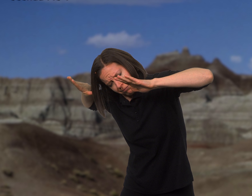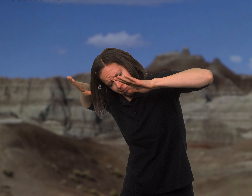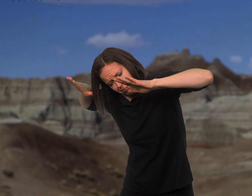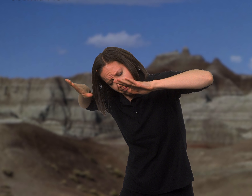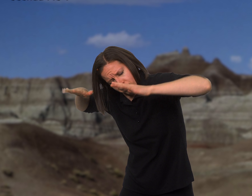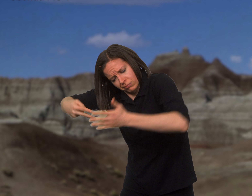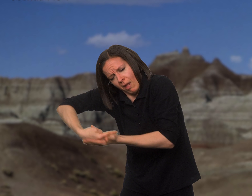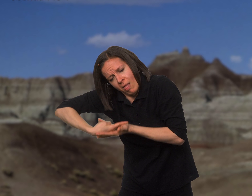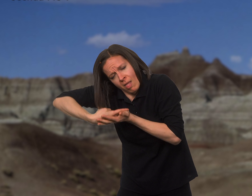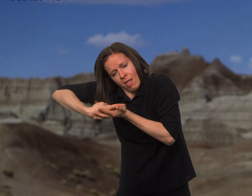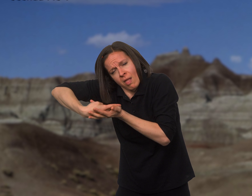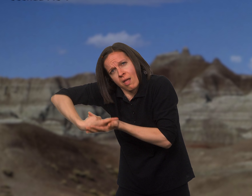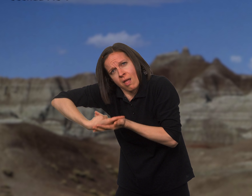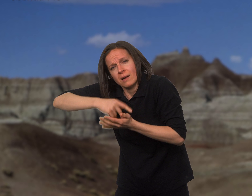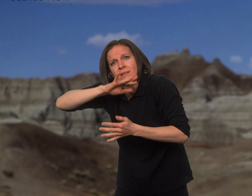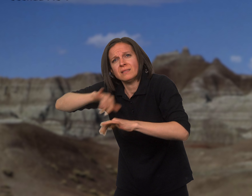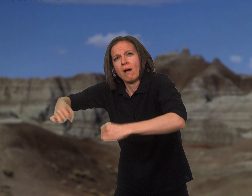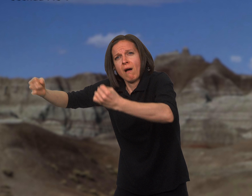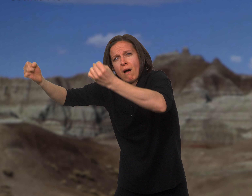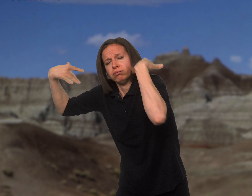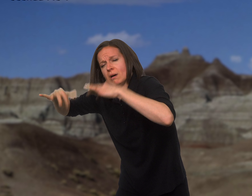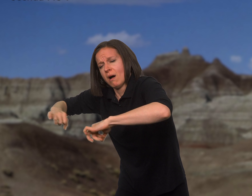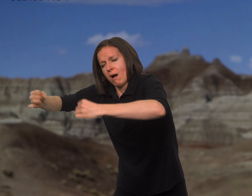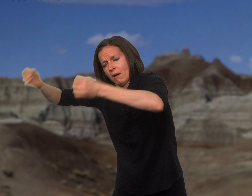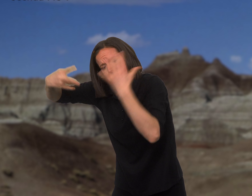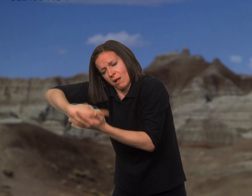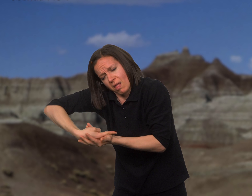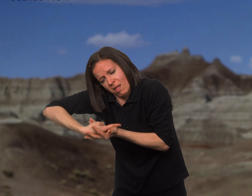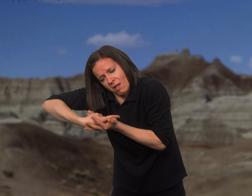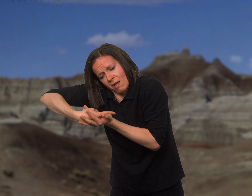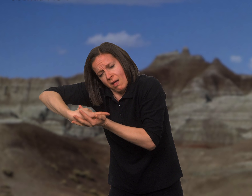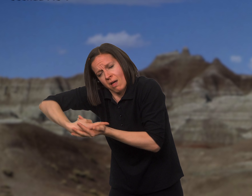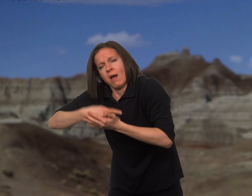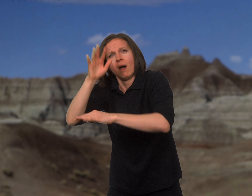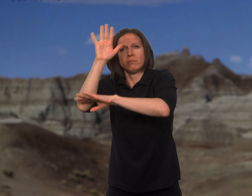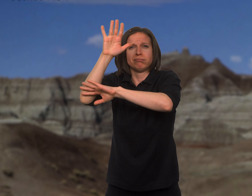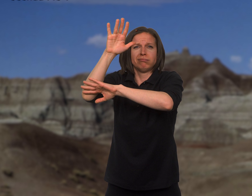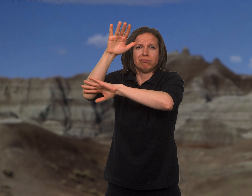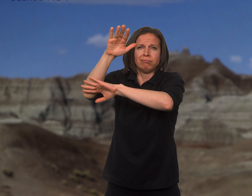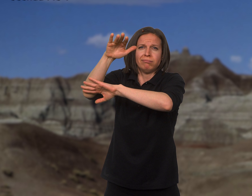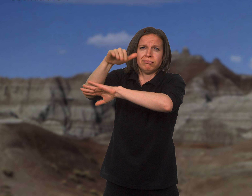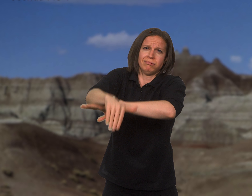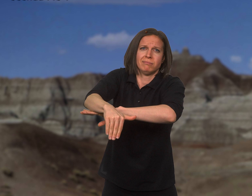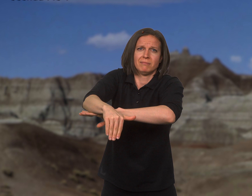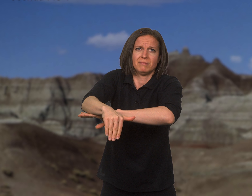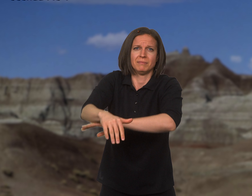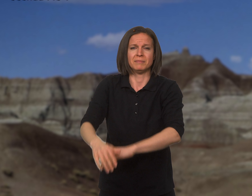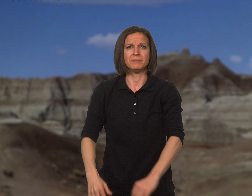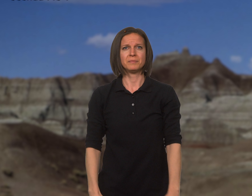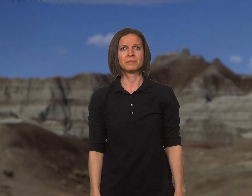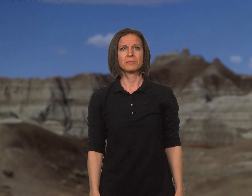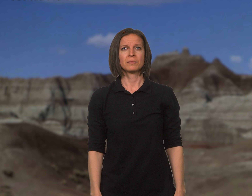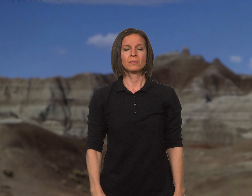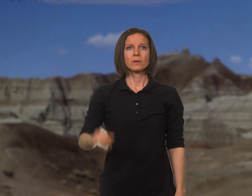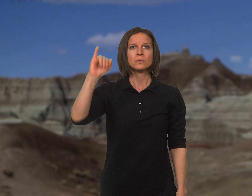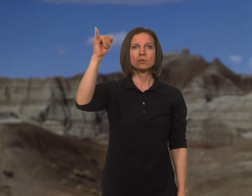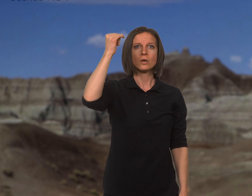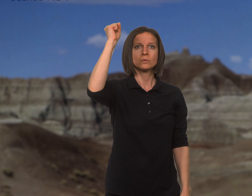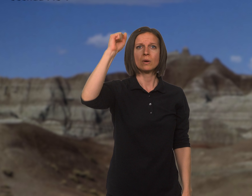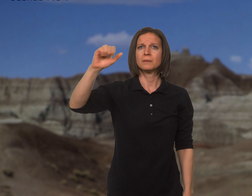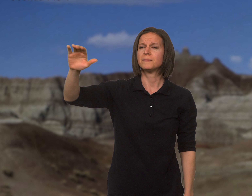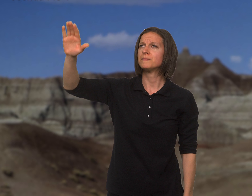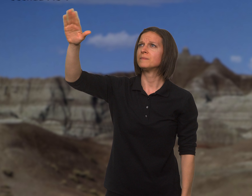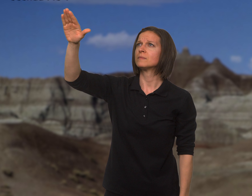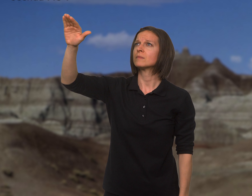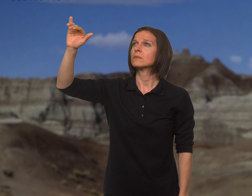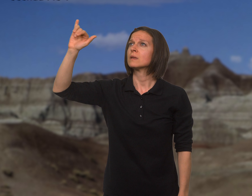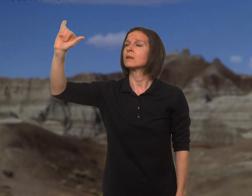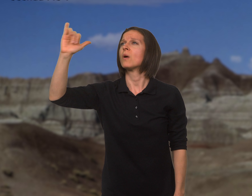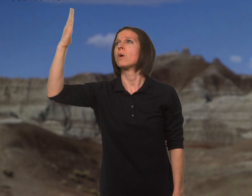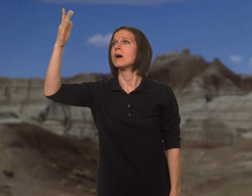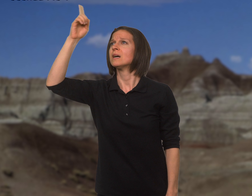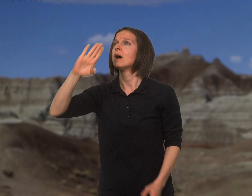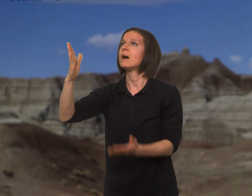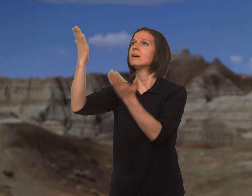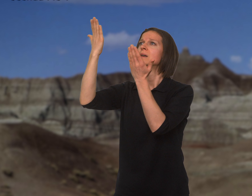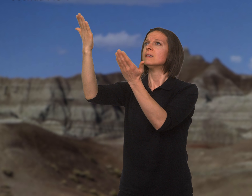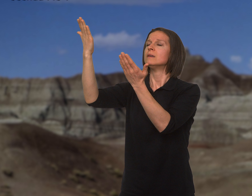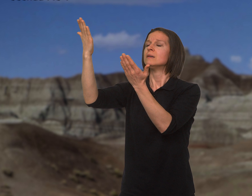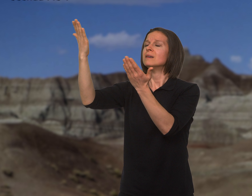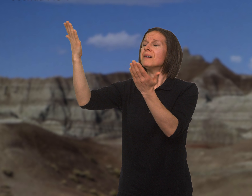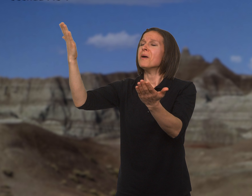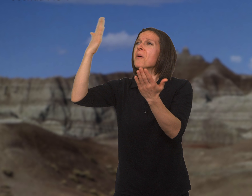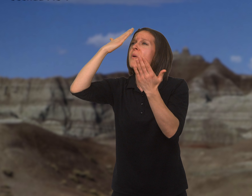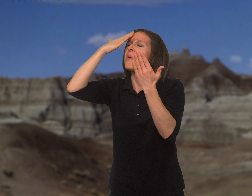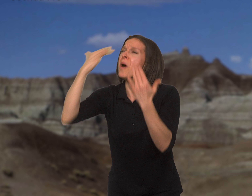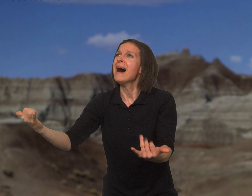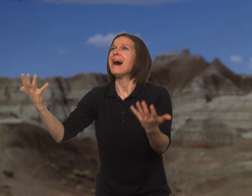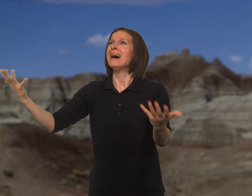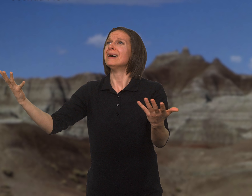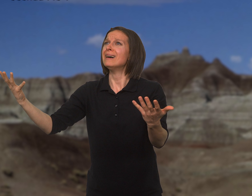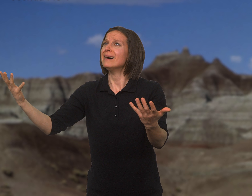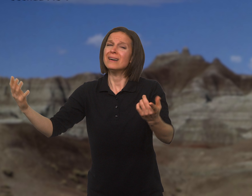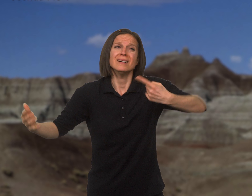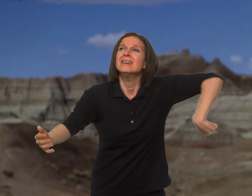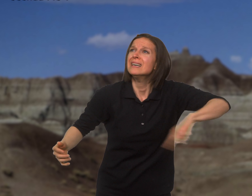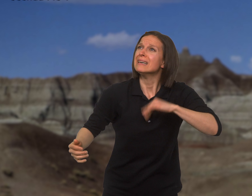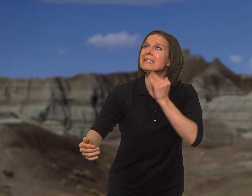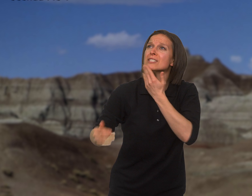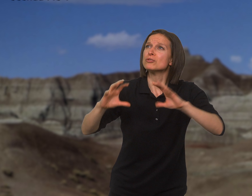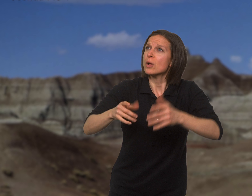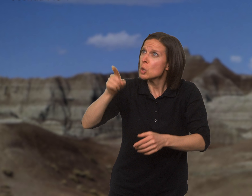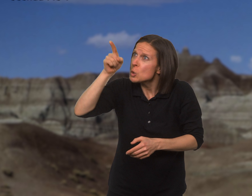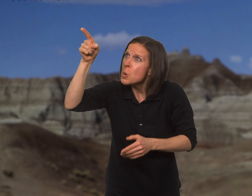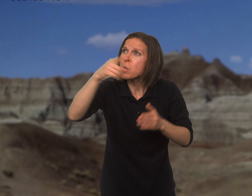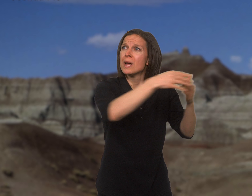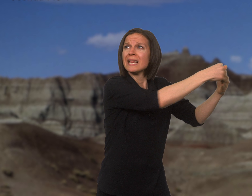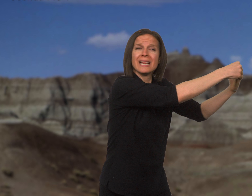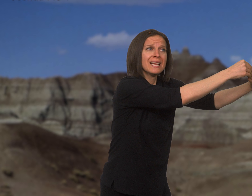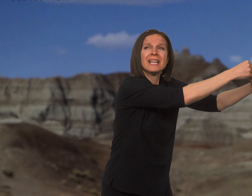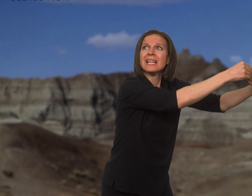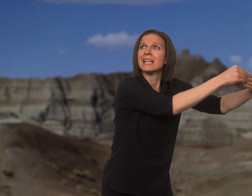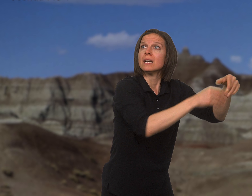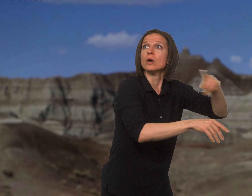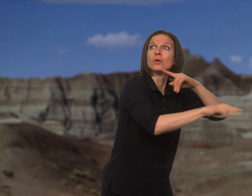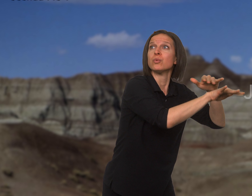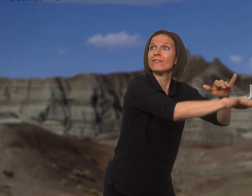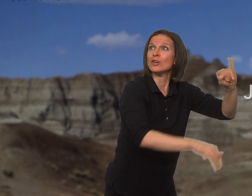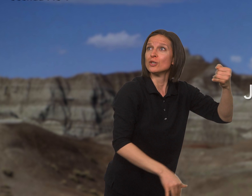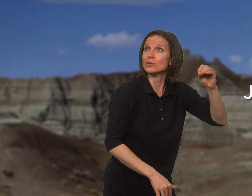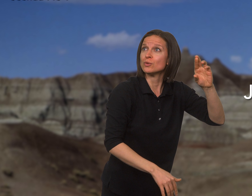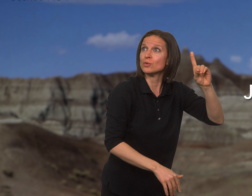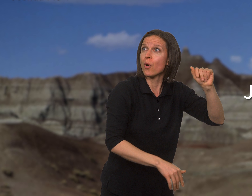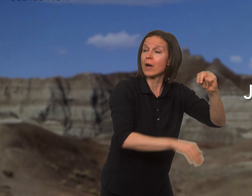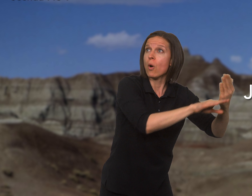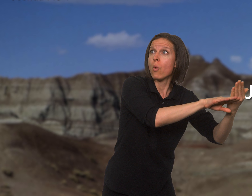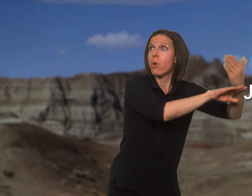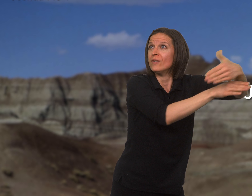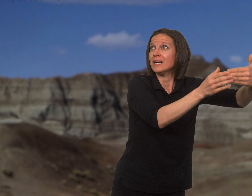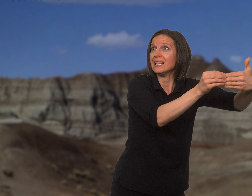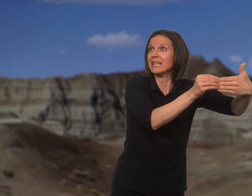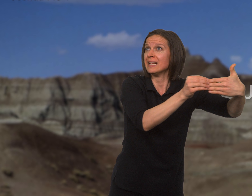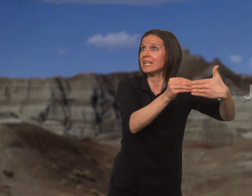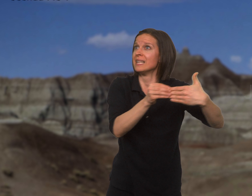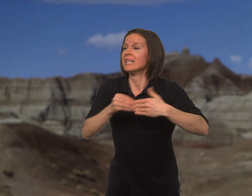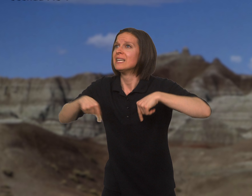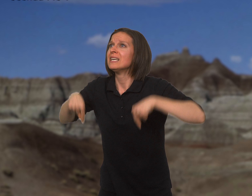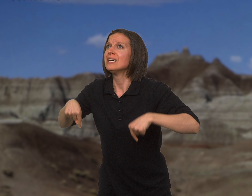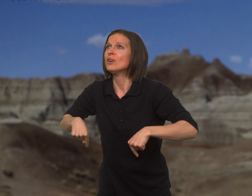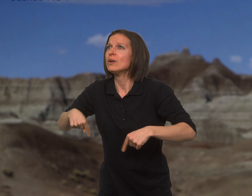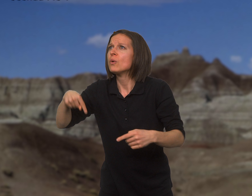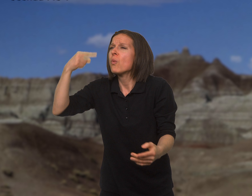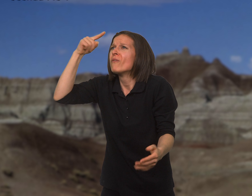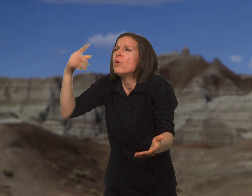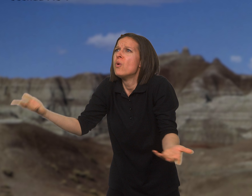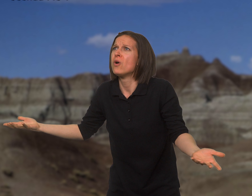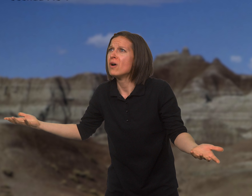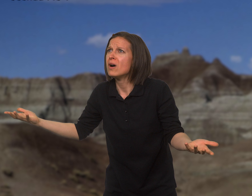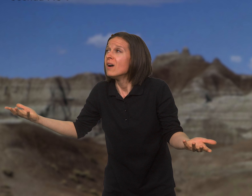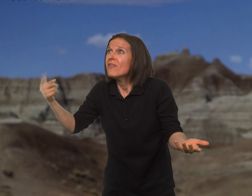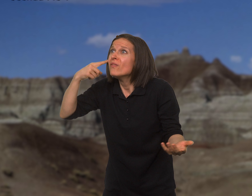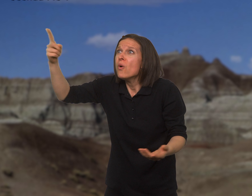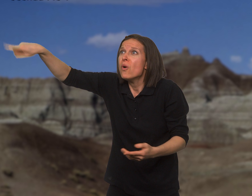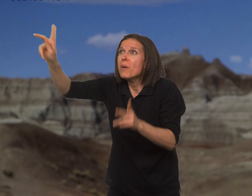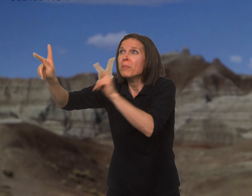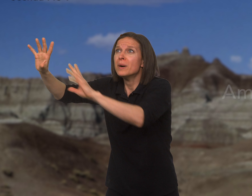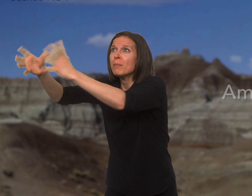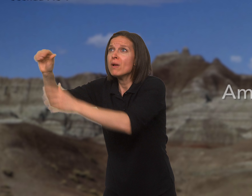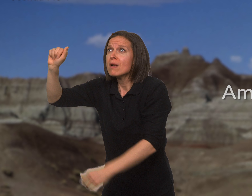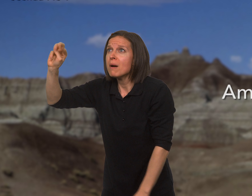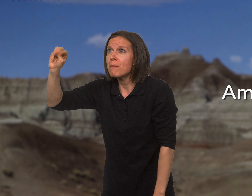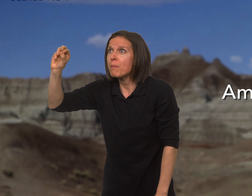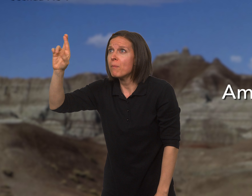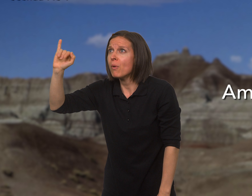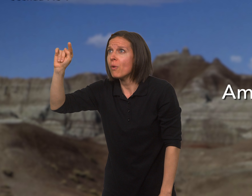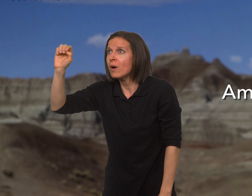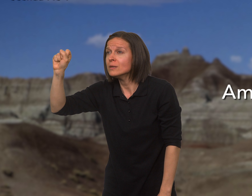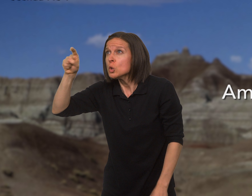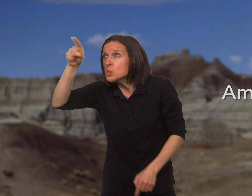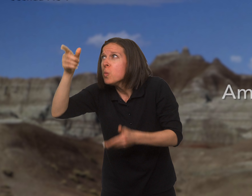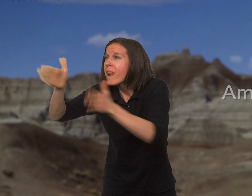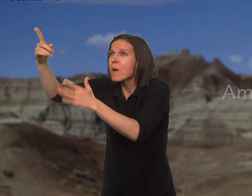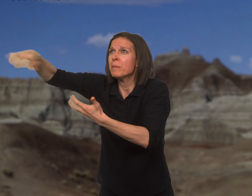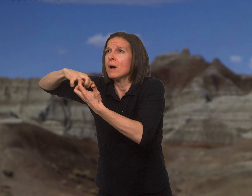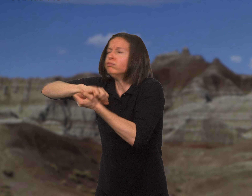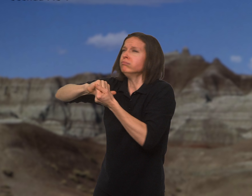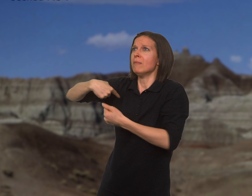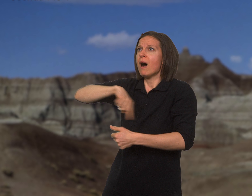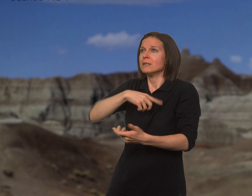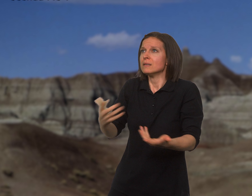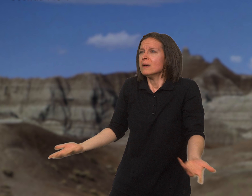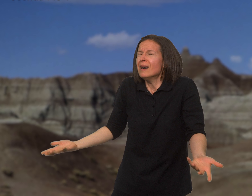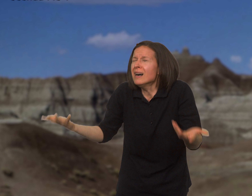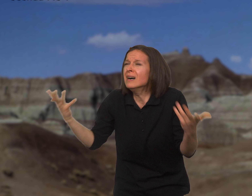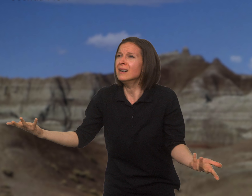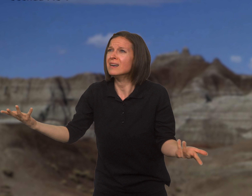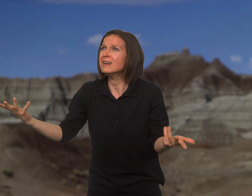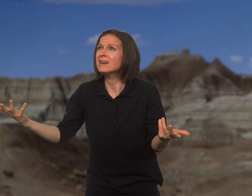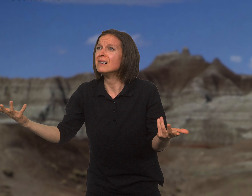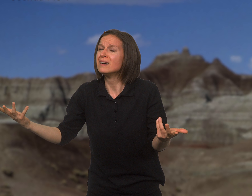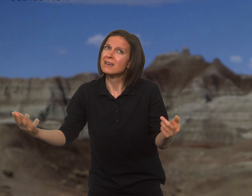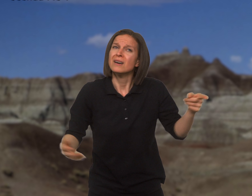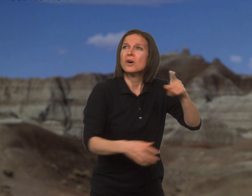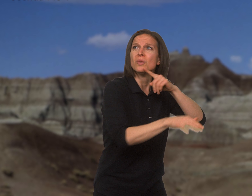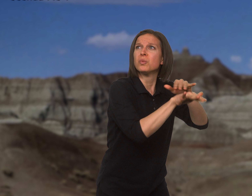“O, Lord GOD,” Joshua said, “why did You ever bring this people across the Jordan to deliver us into the hand of the Amorites to be destroyed?